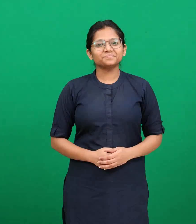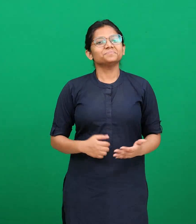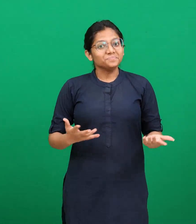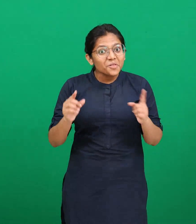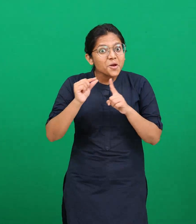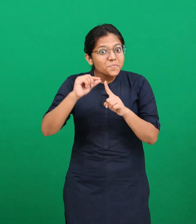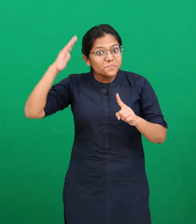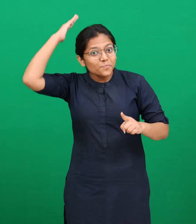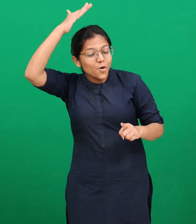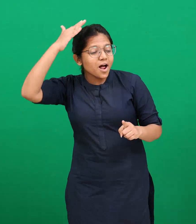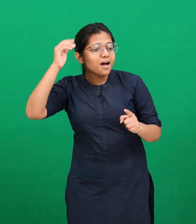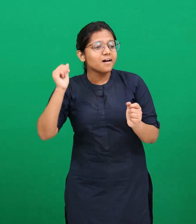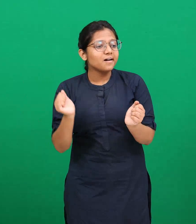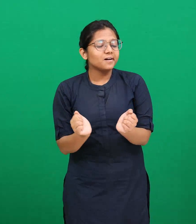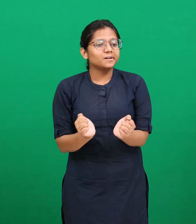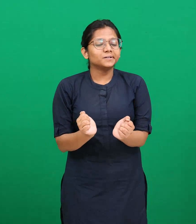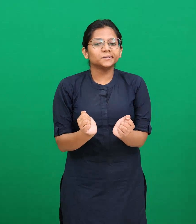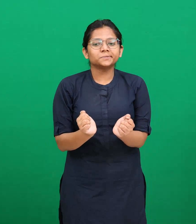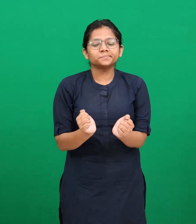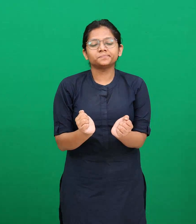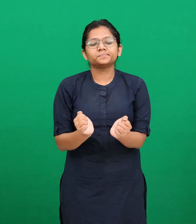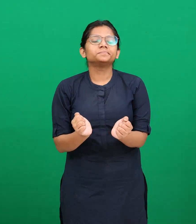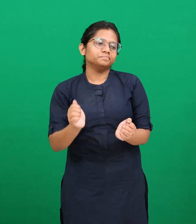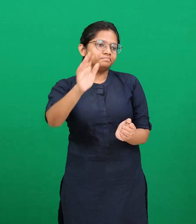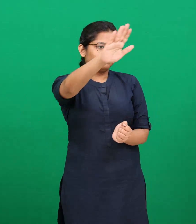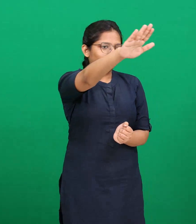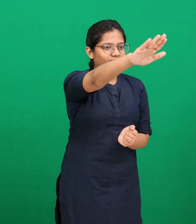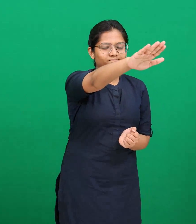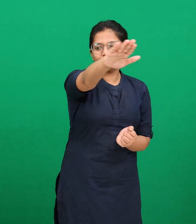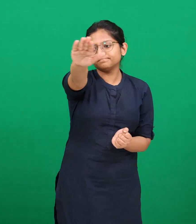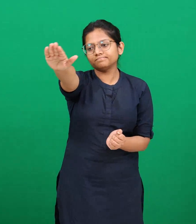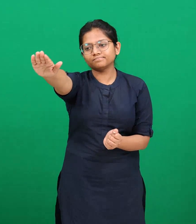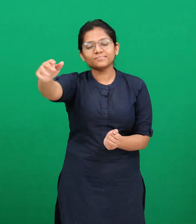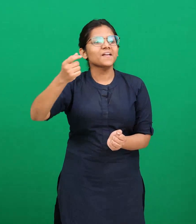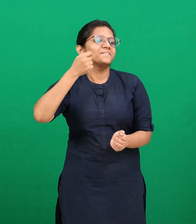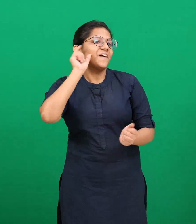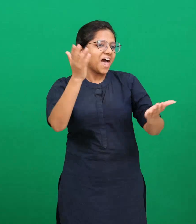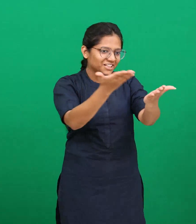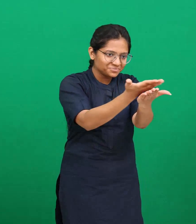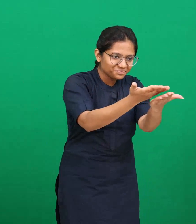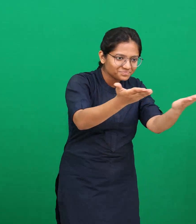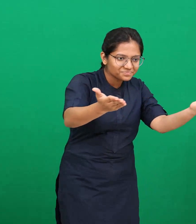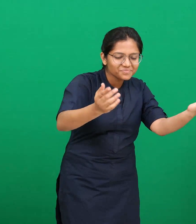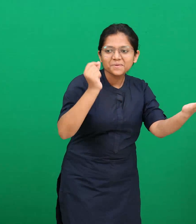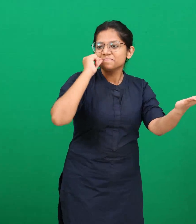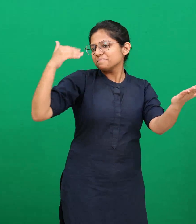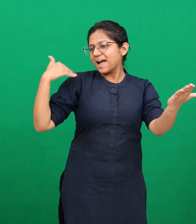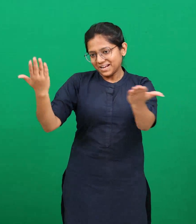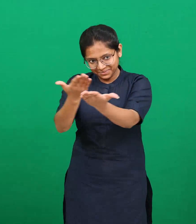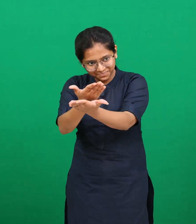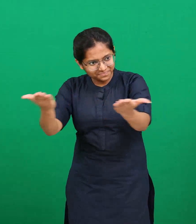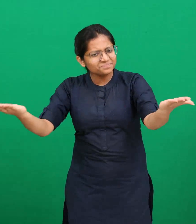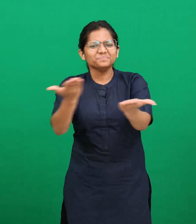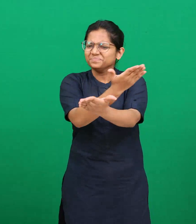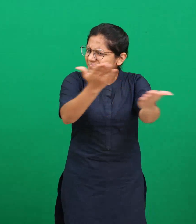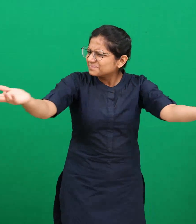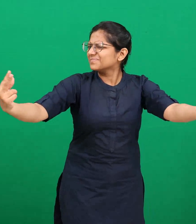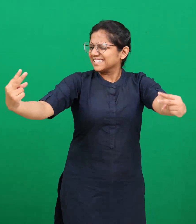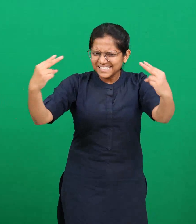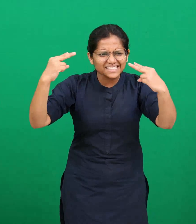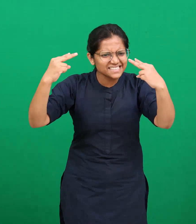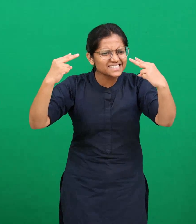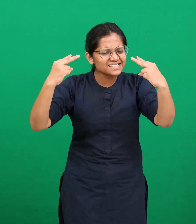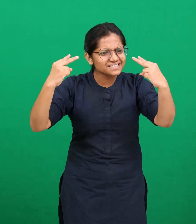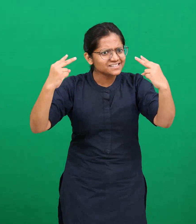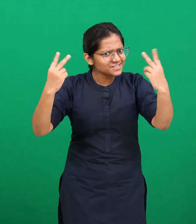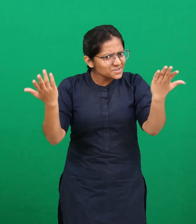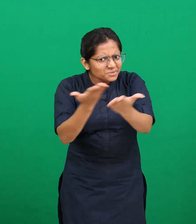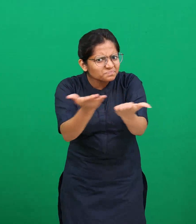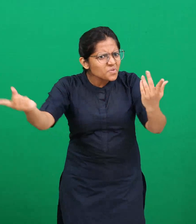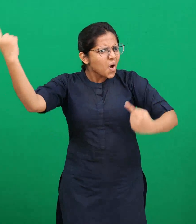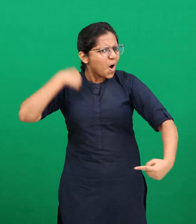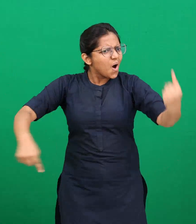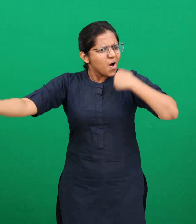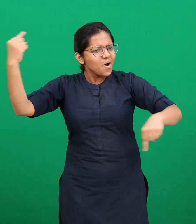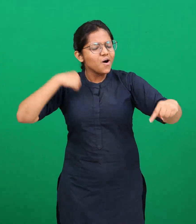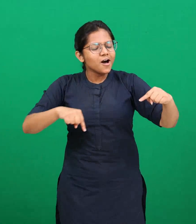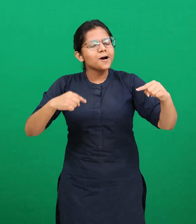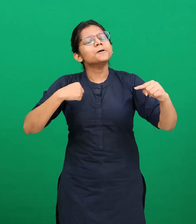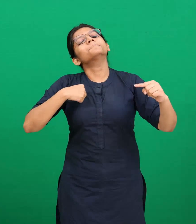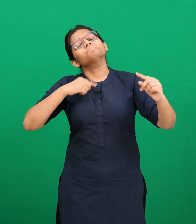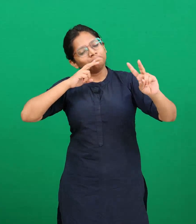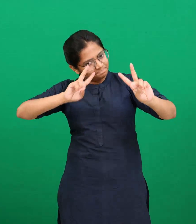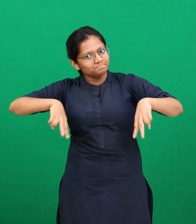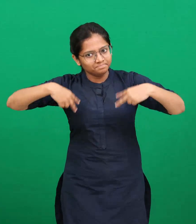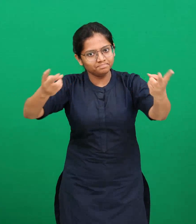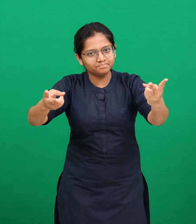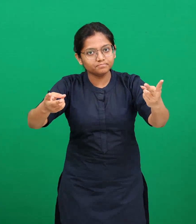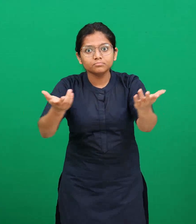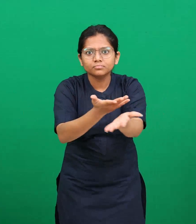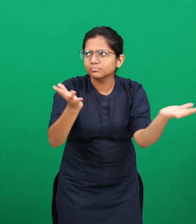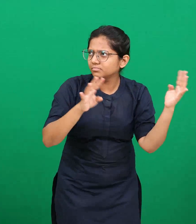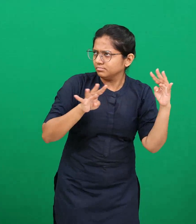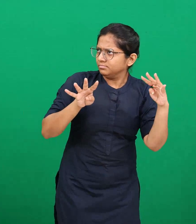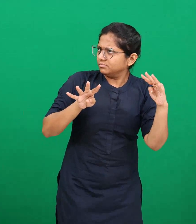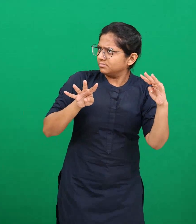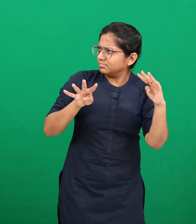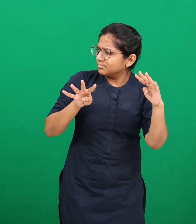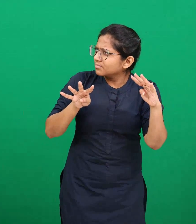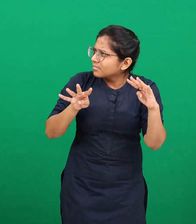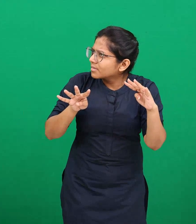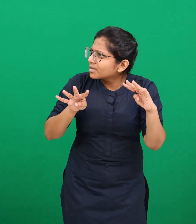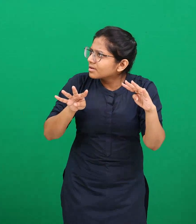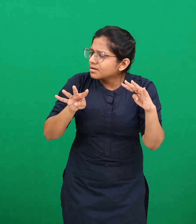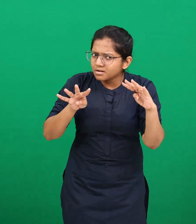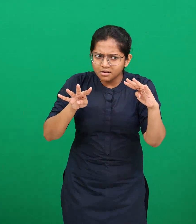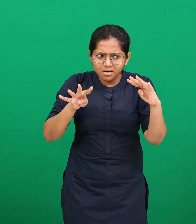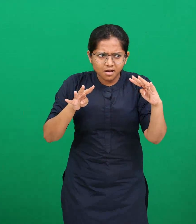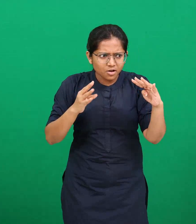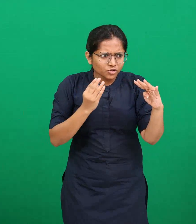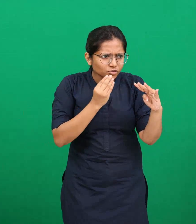"Brothers and fathers, listen now to my defense before you."